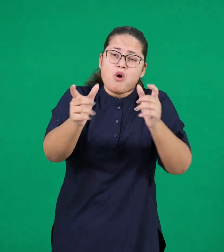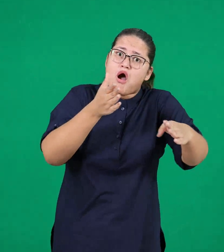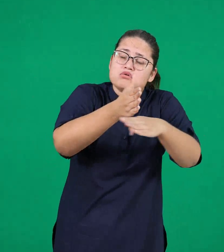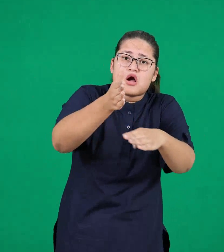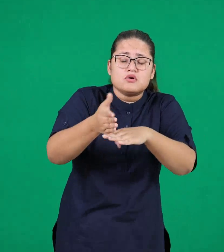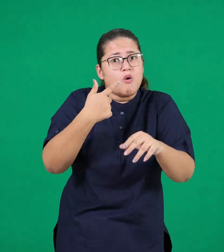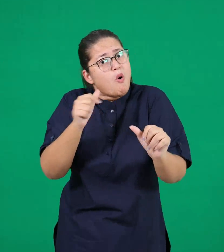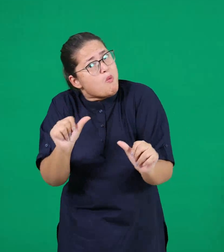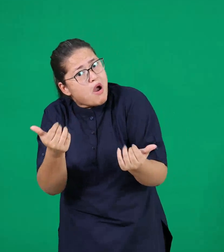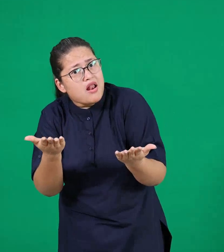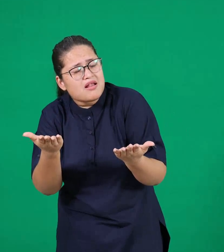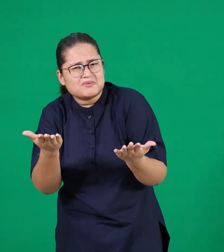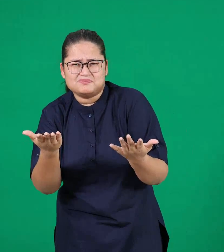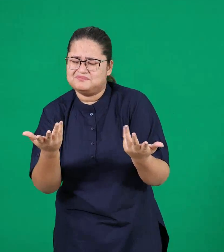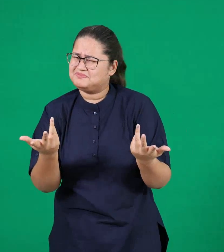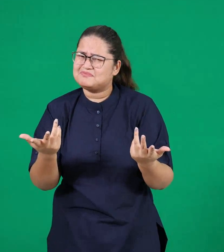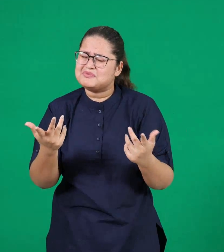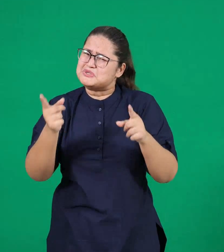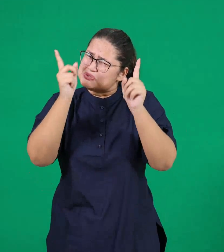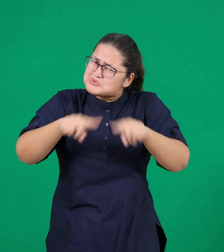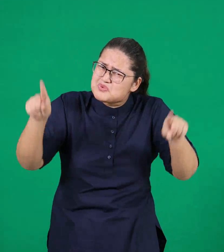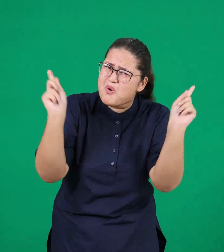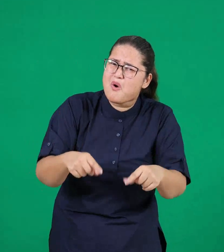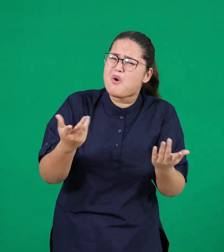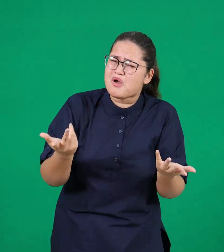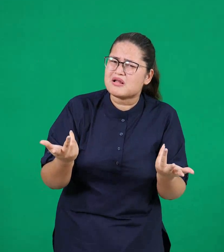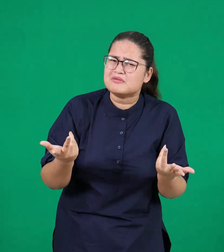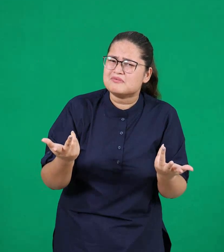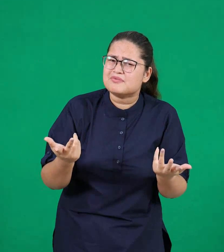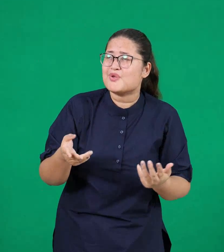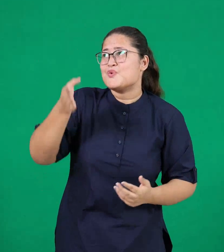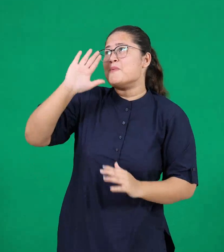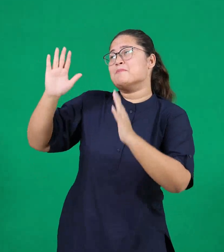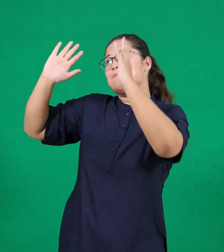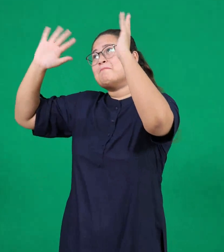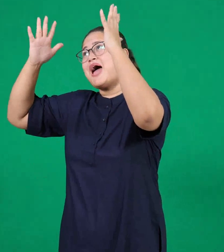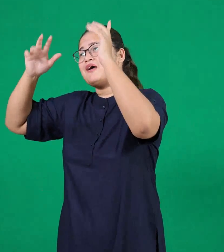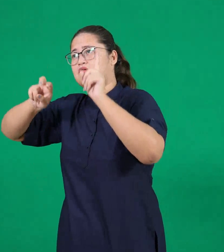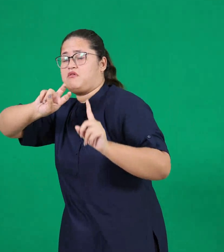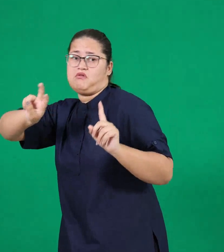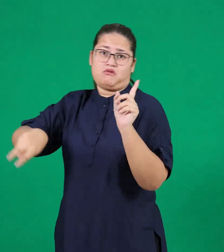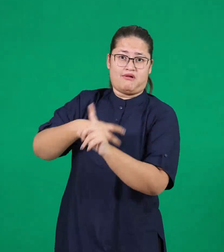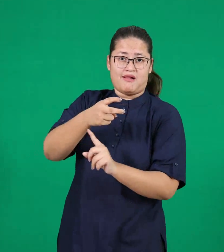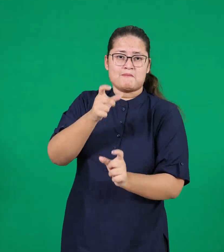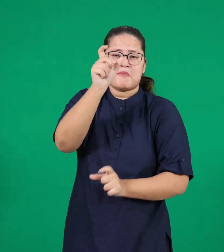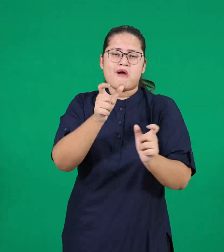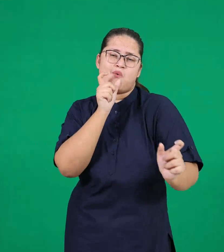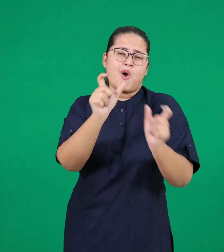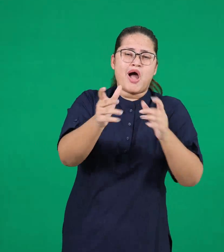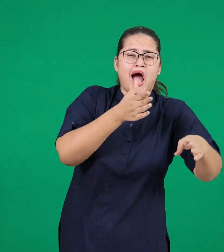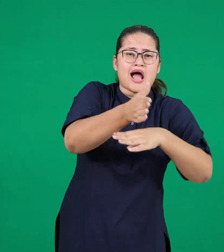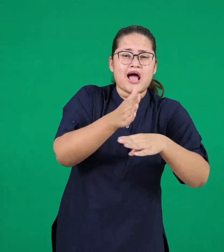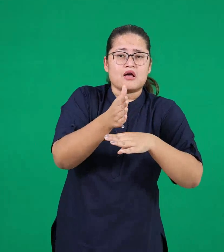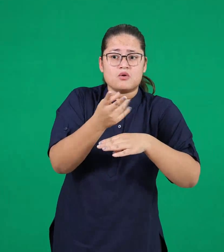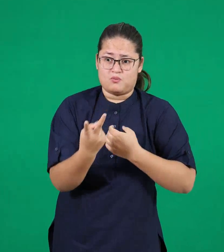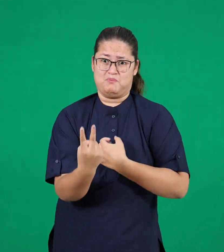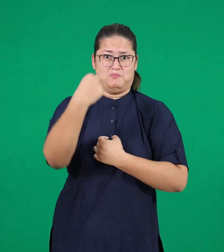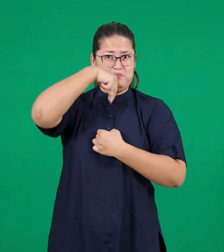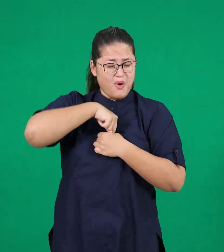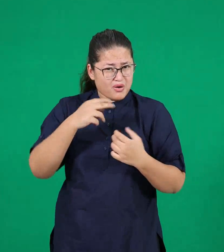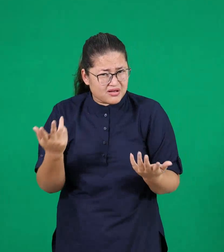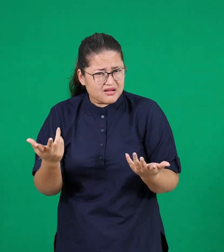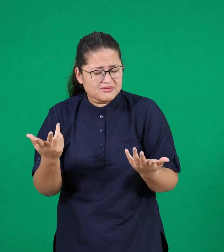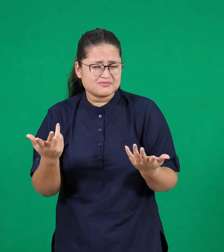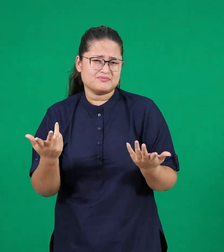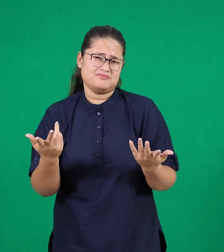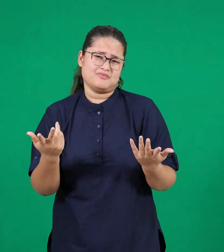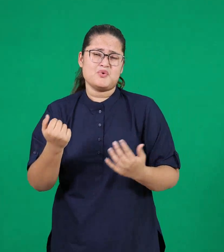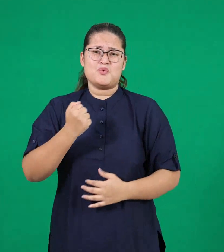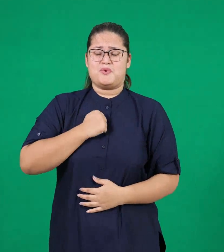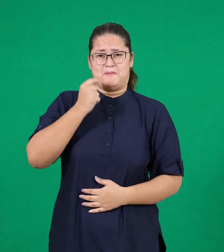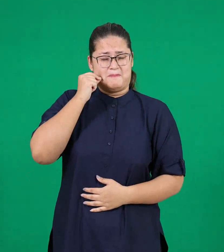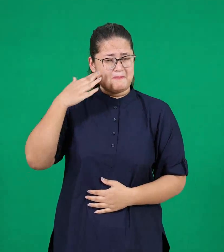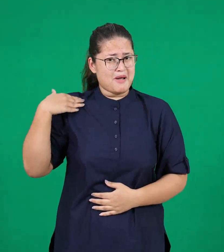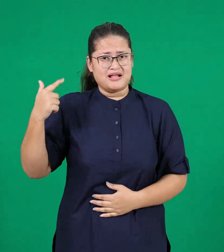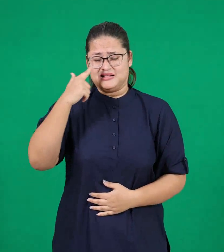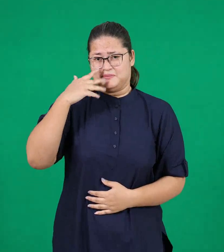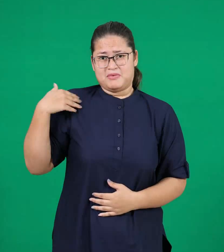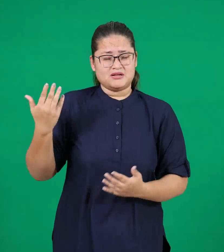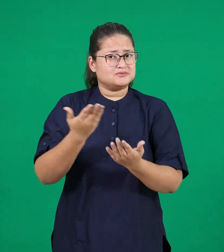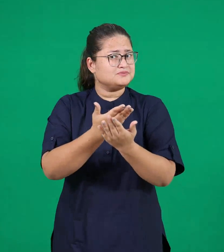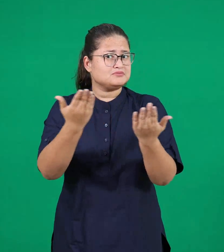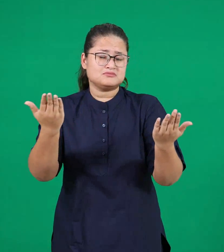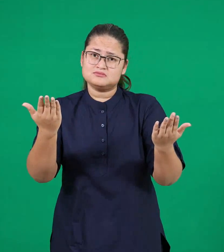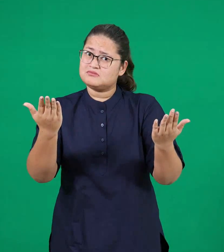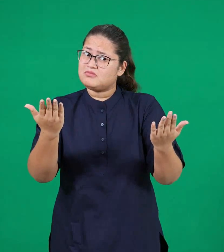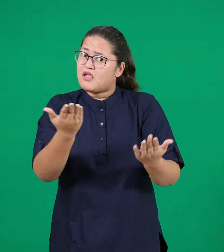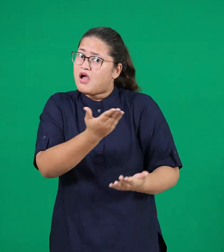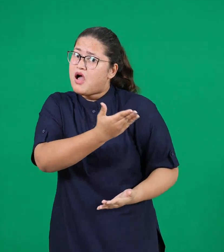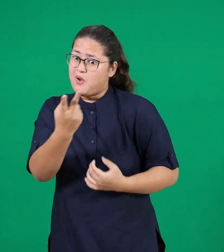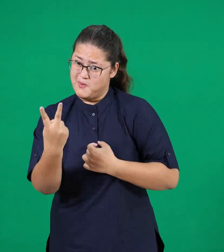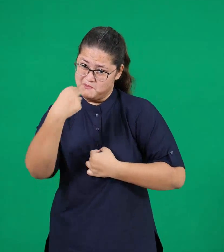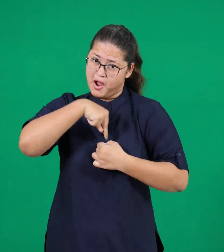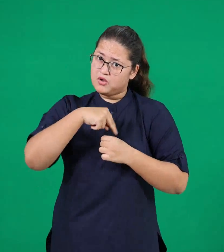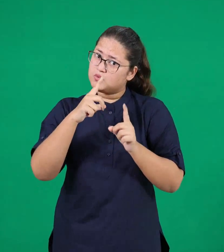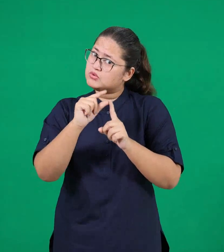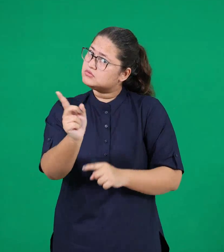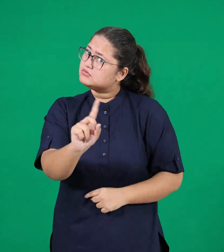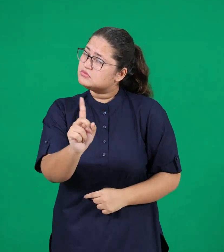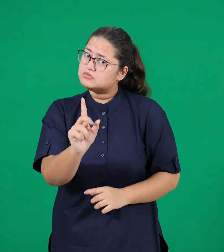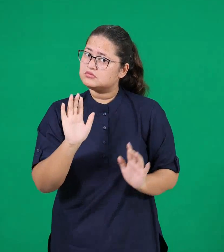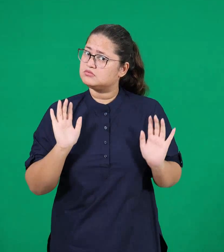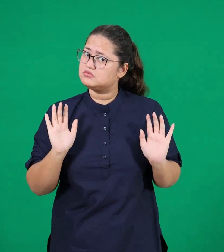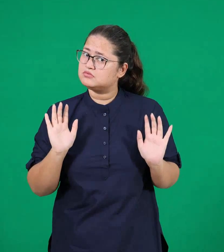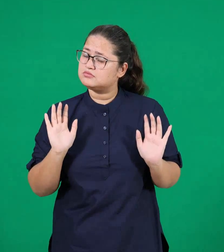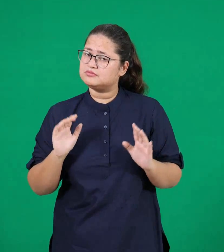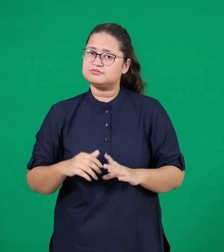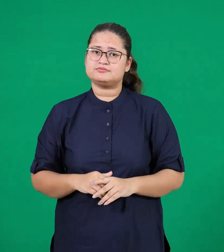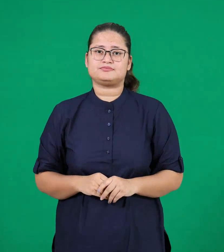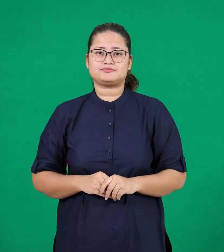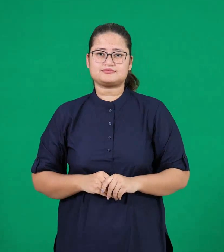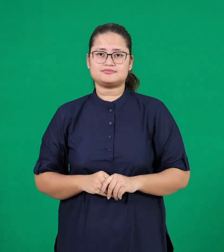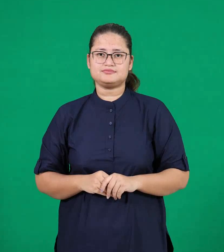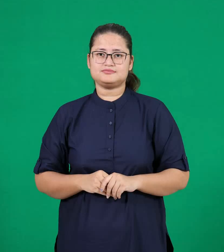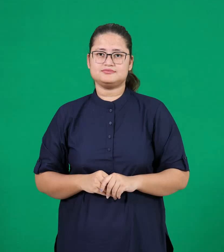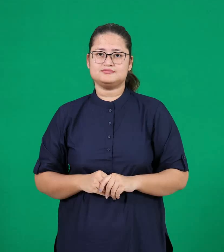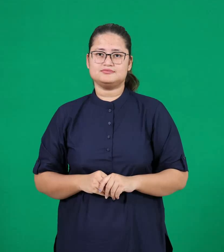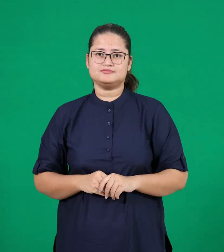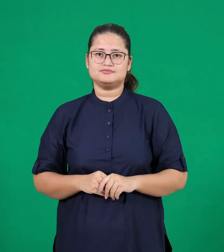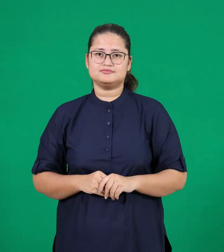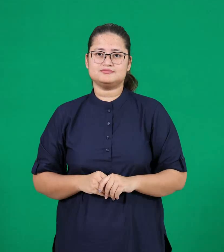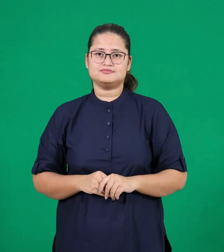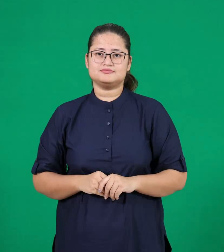Out of the same mouth come blessing and cursing. My brothers, this should not be!